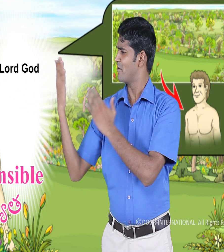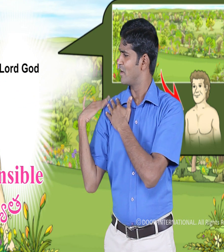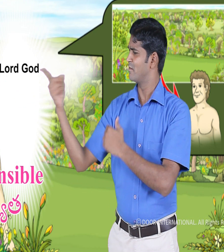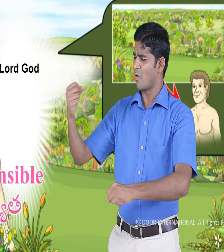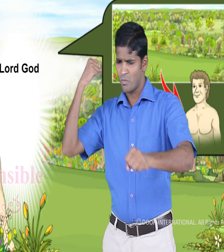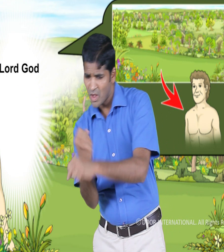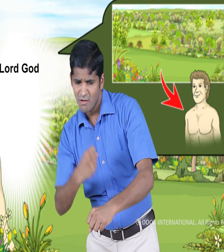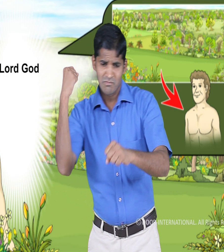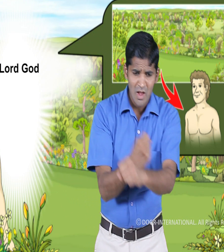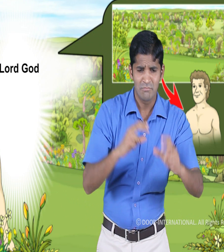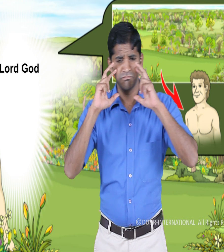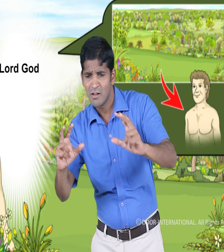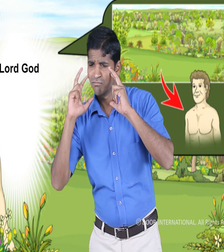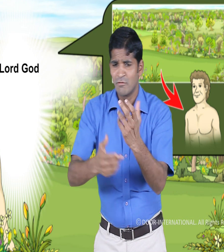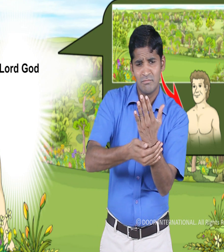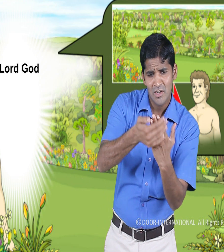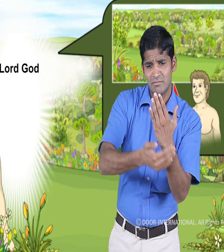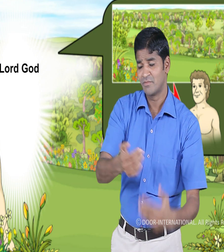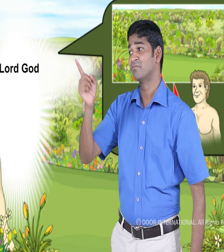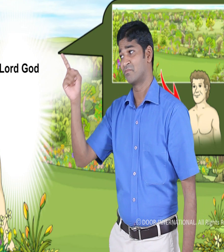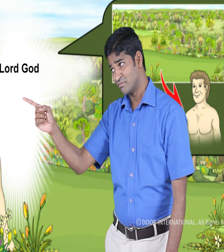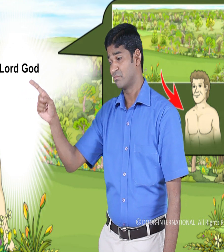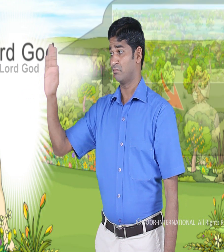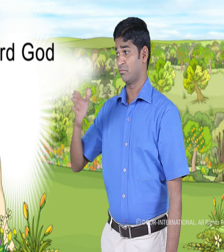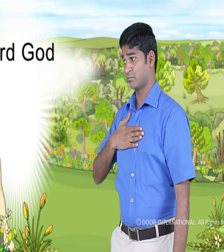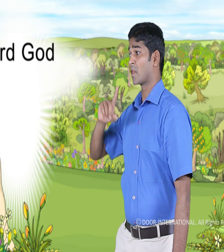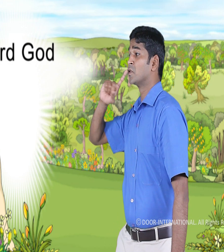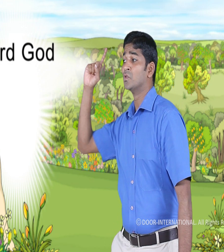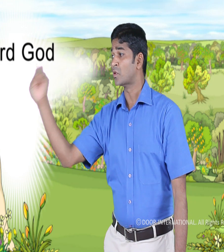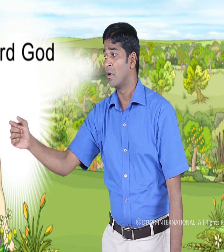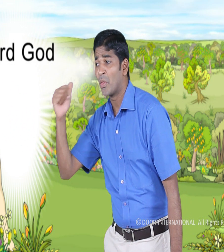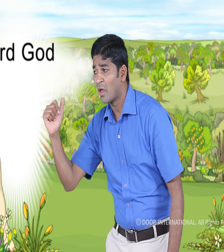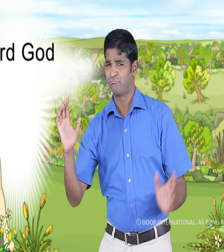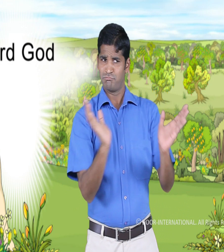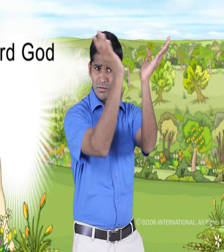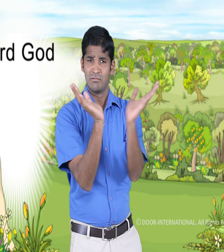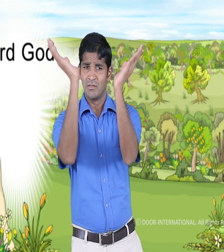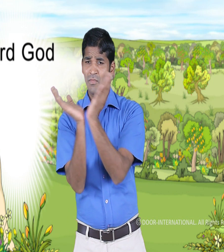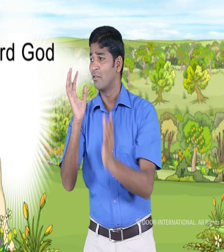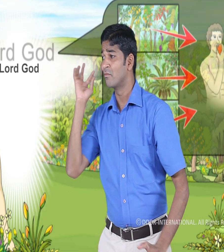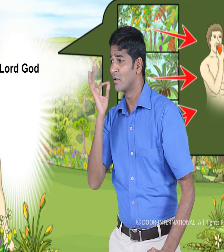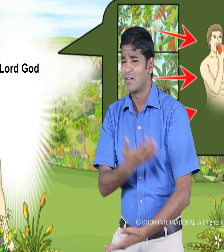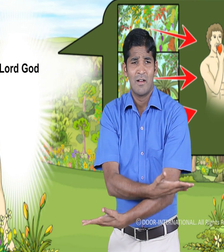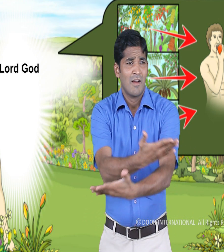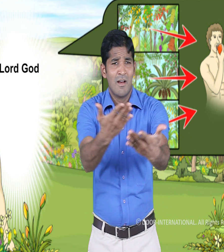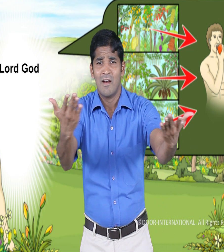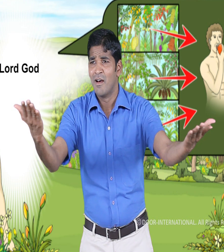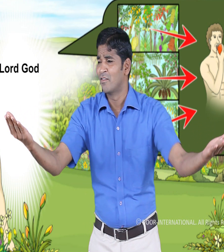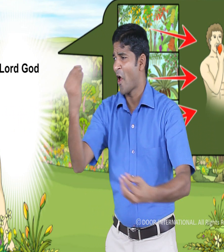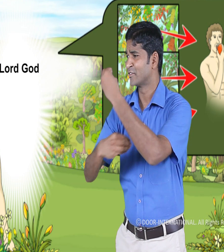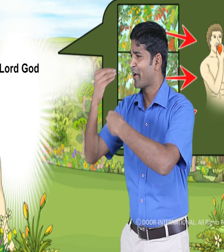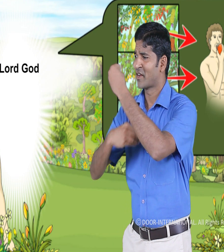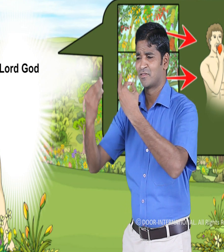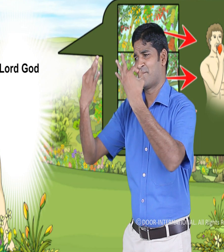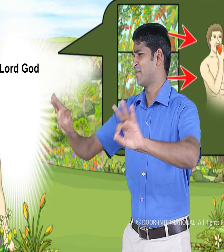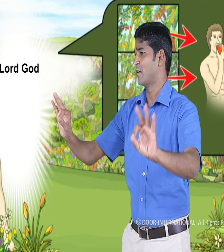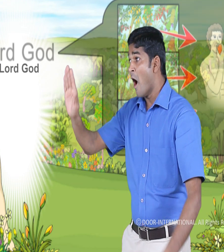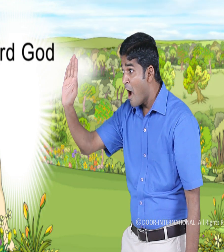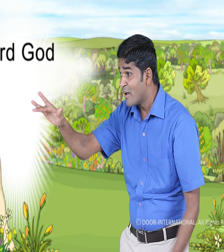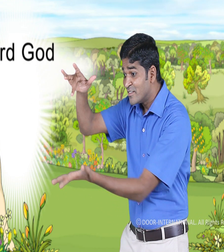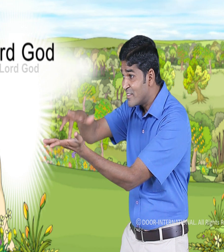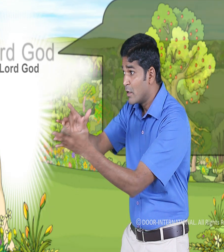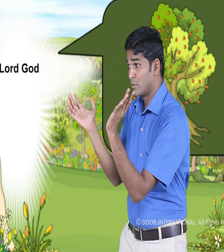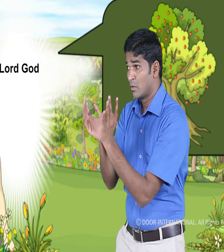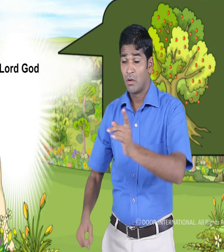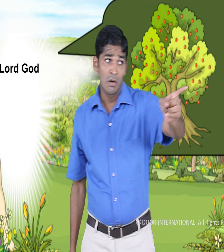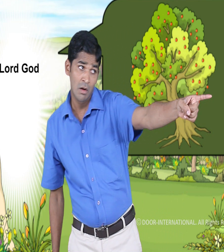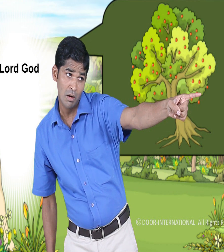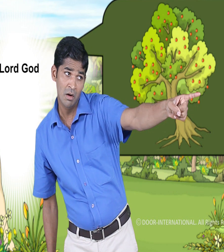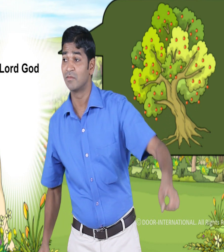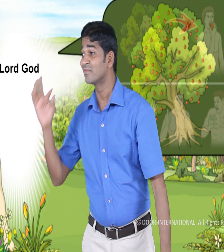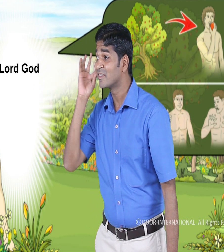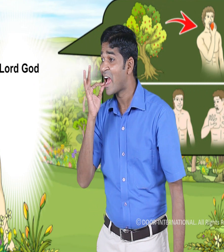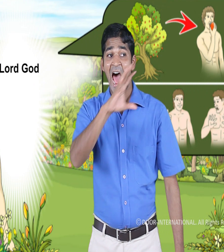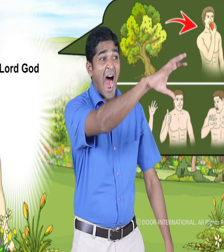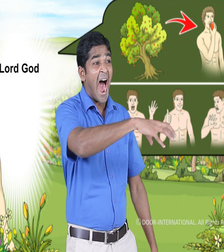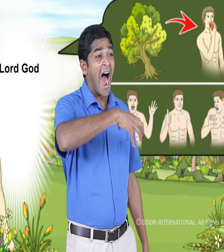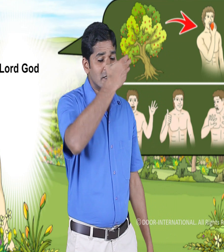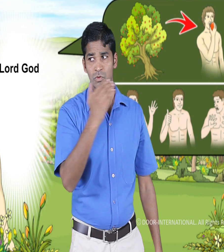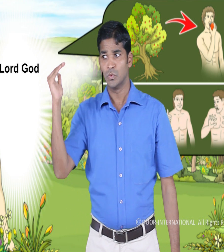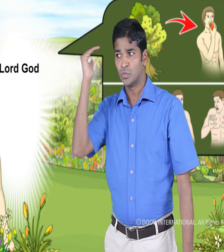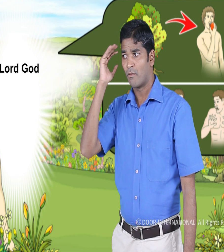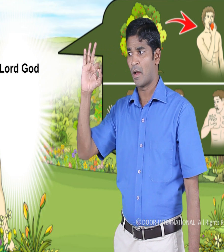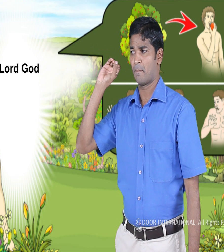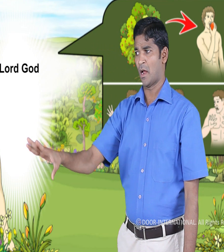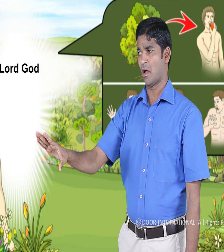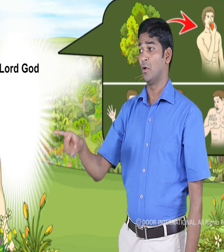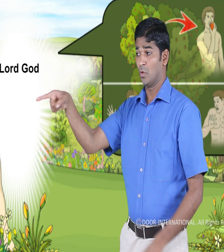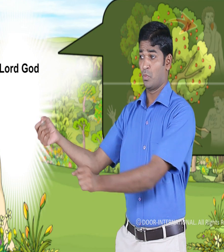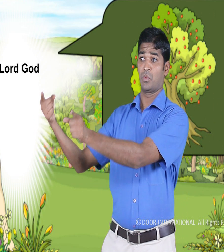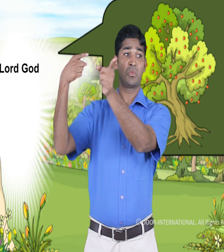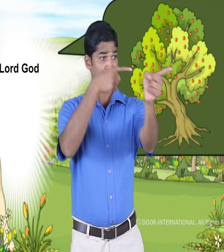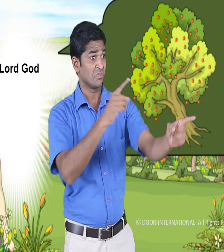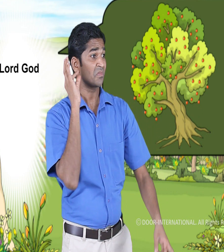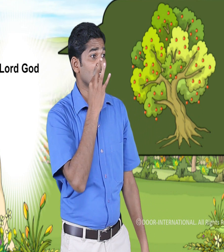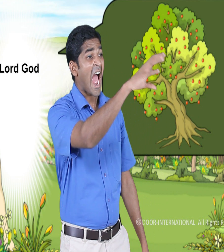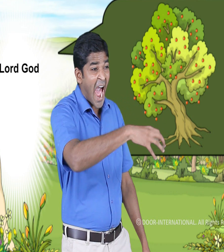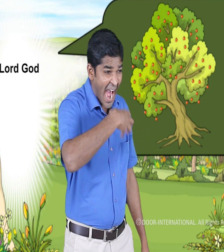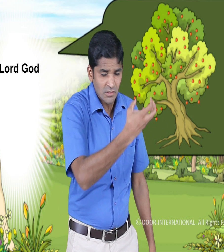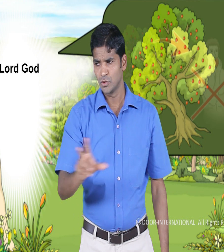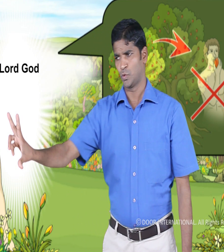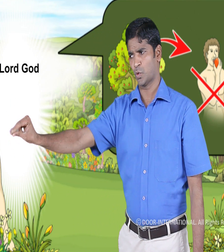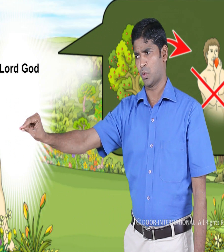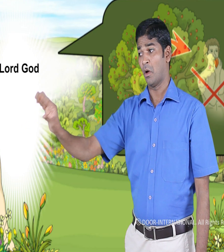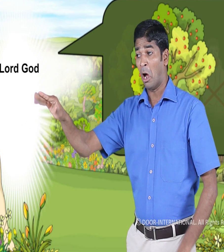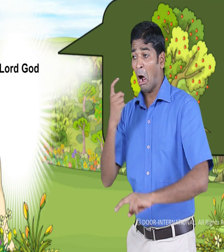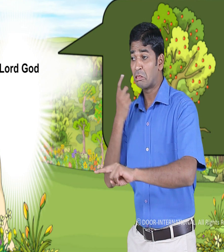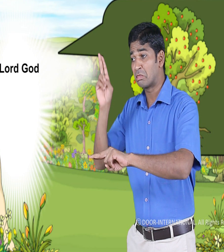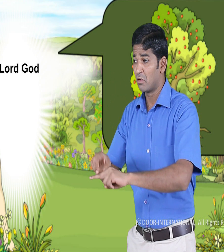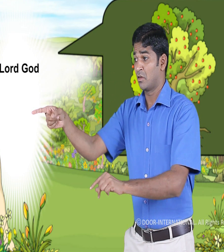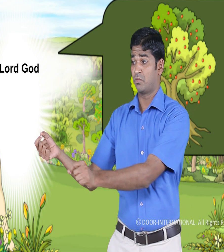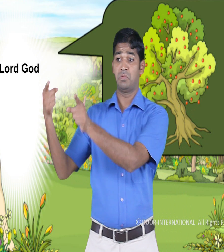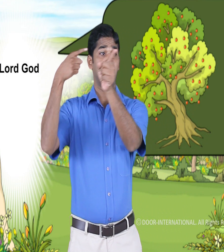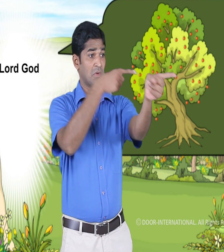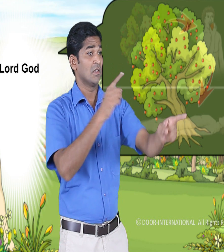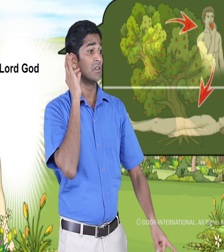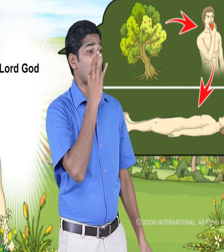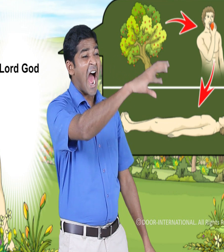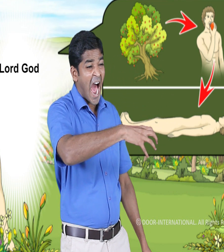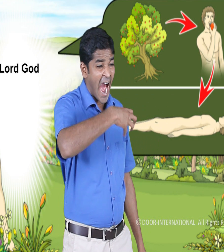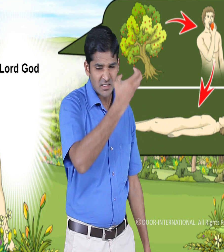And the LORD God commanded him, “You may eat freely from every tree of the garden, but you must not eat from the tree of the knowledge of good and evil;